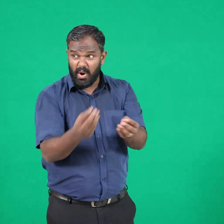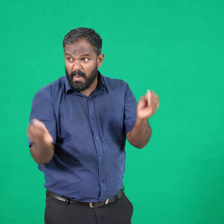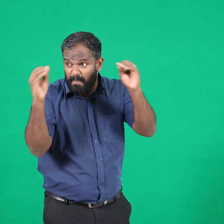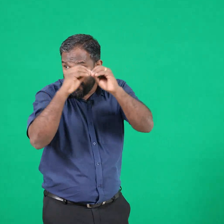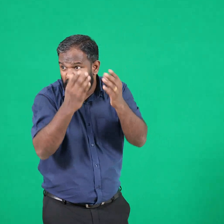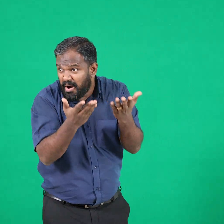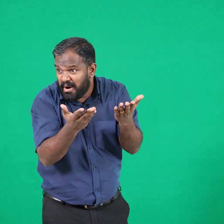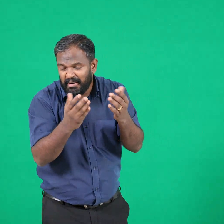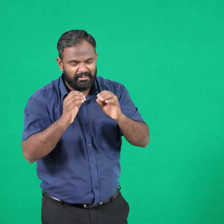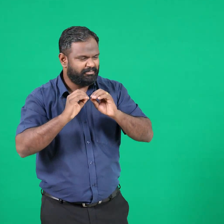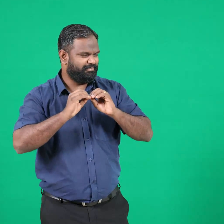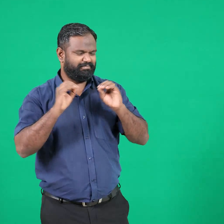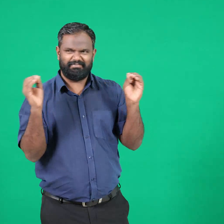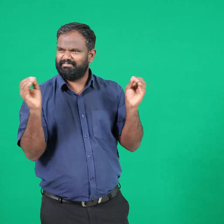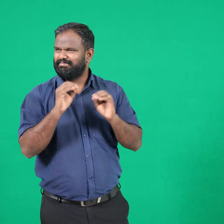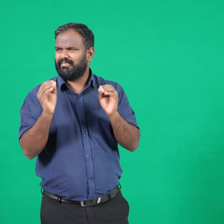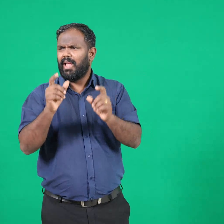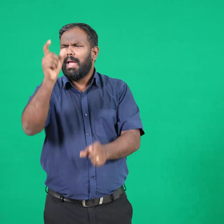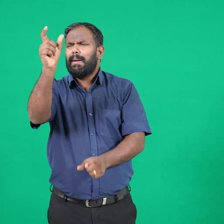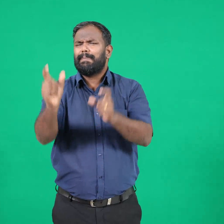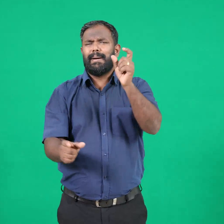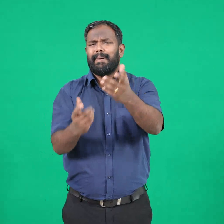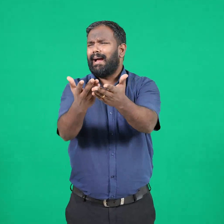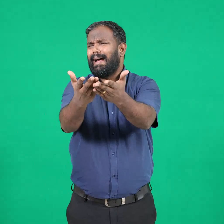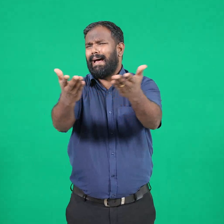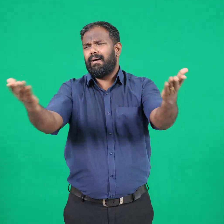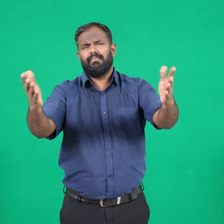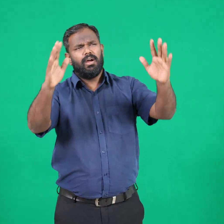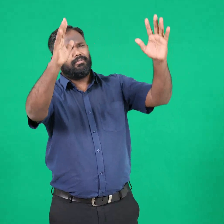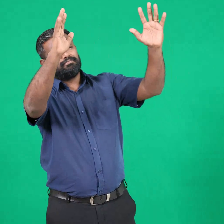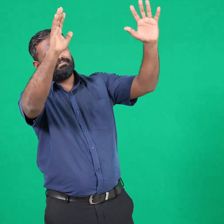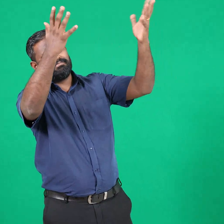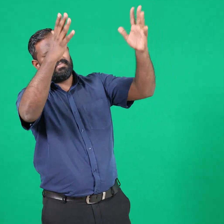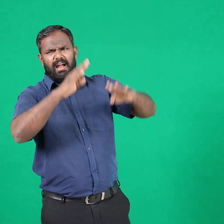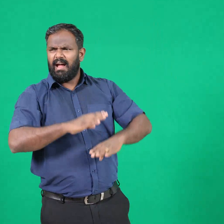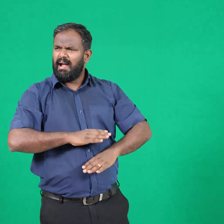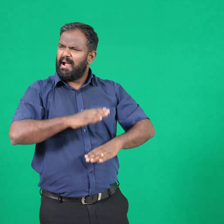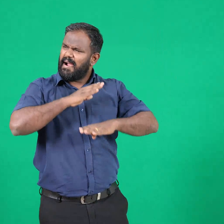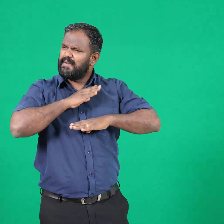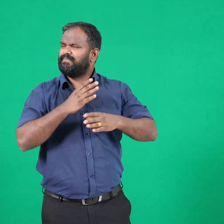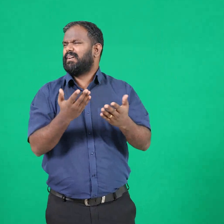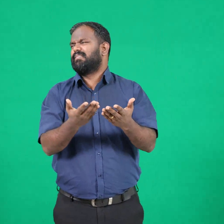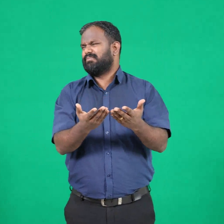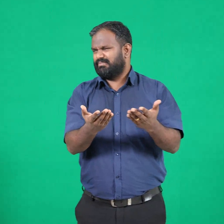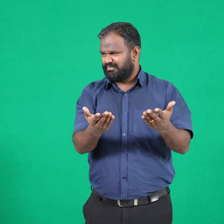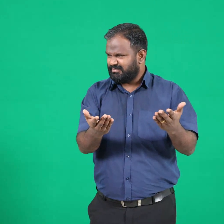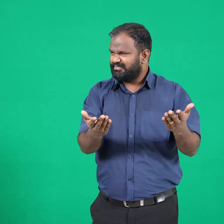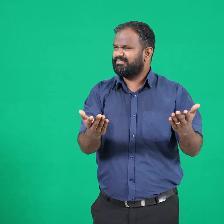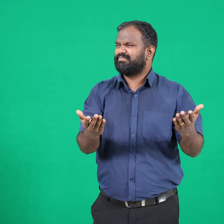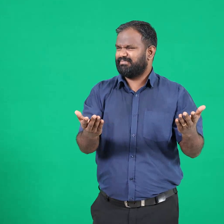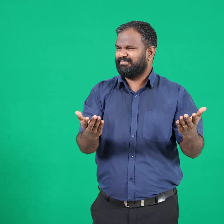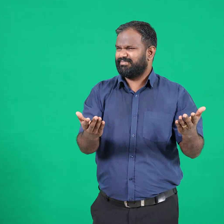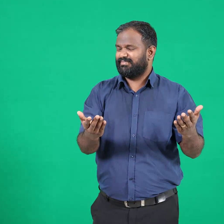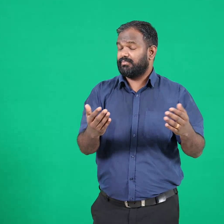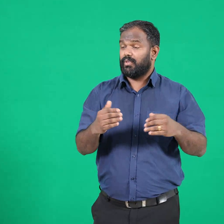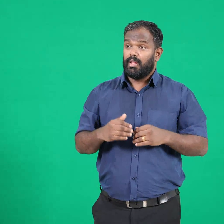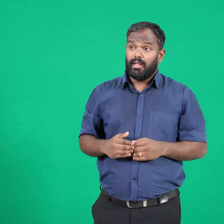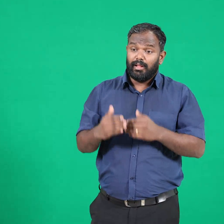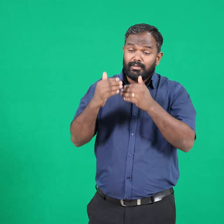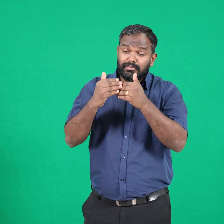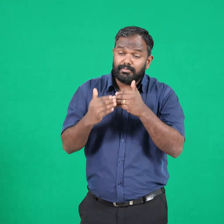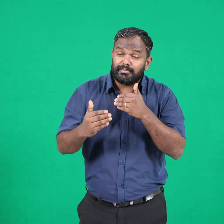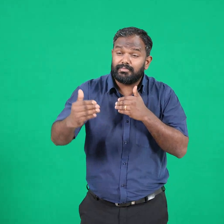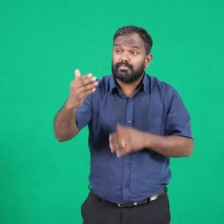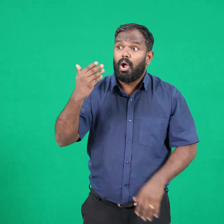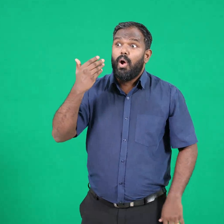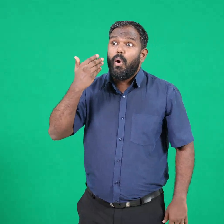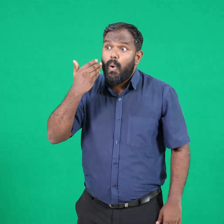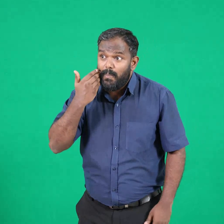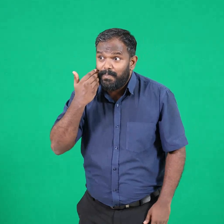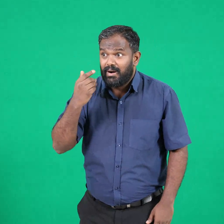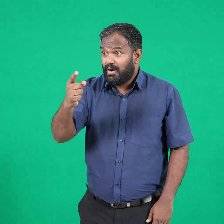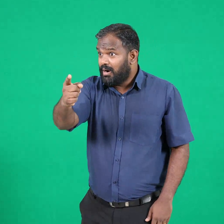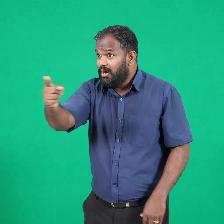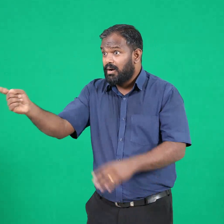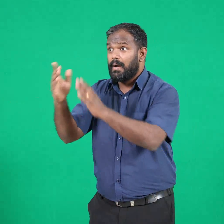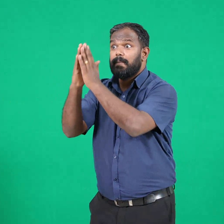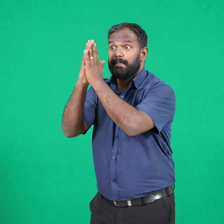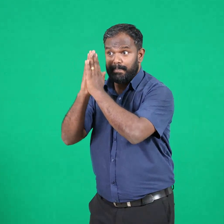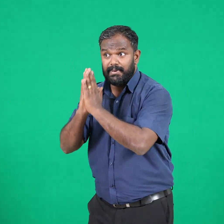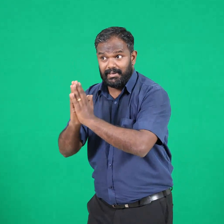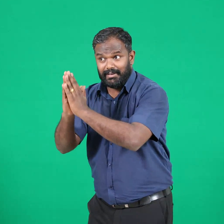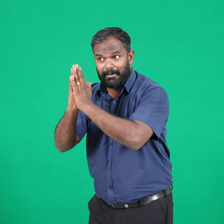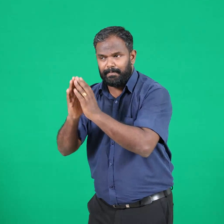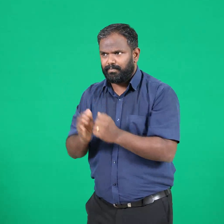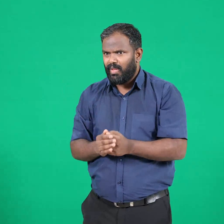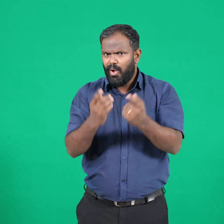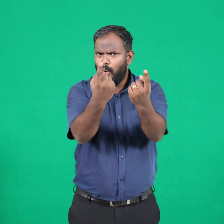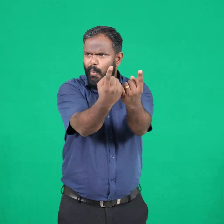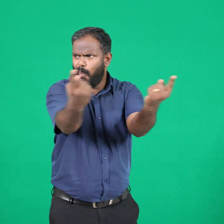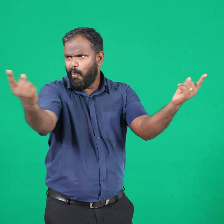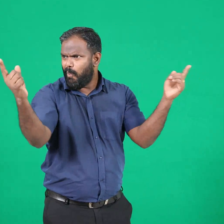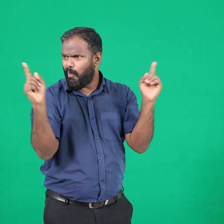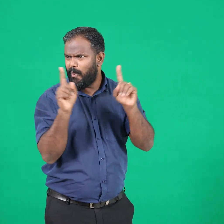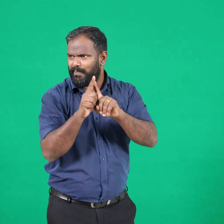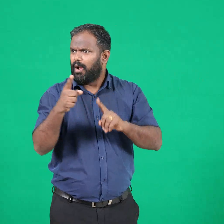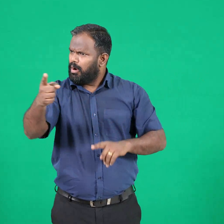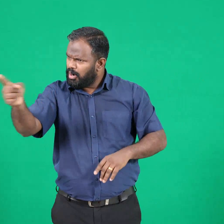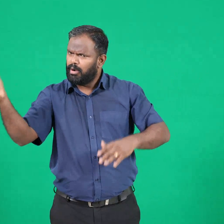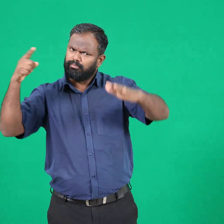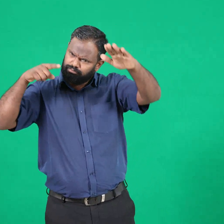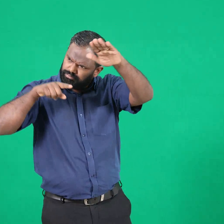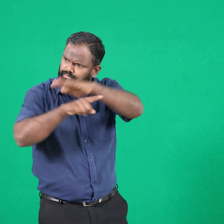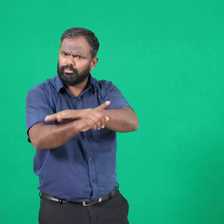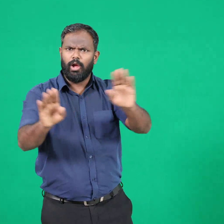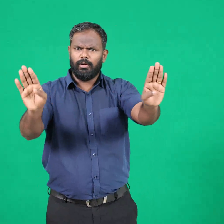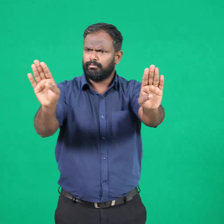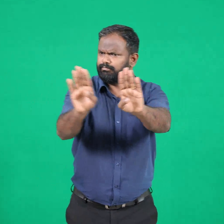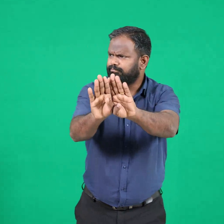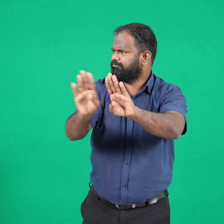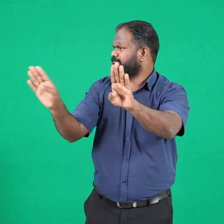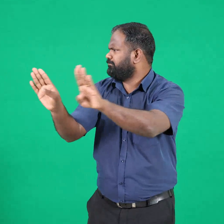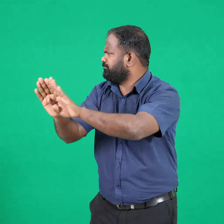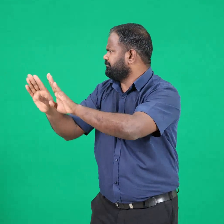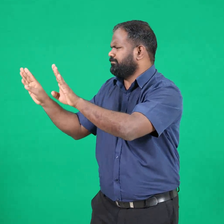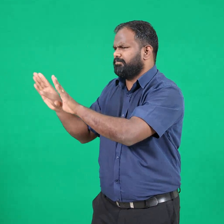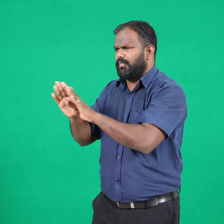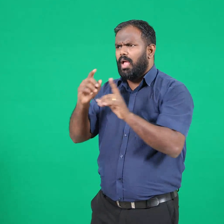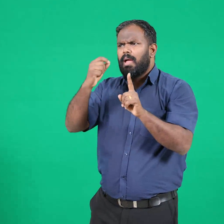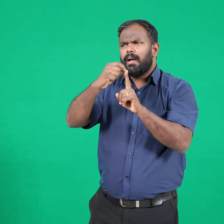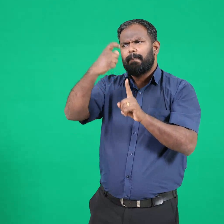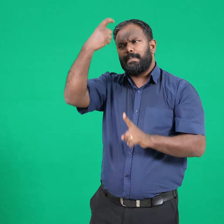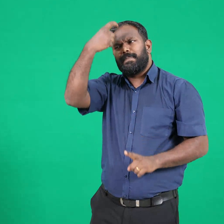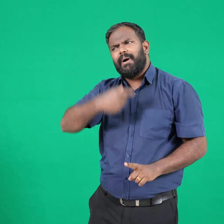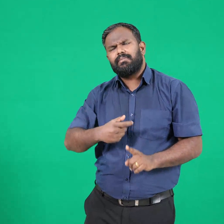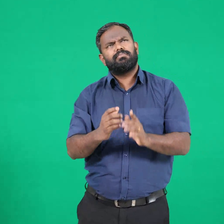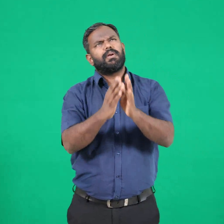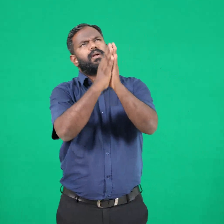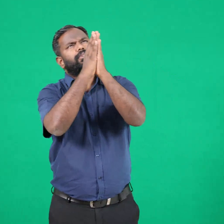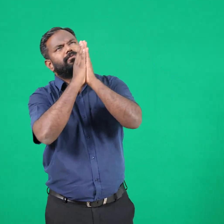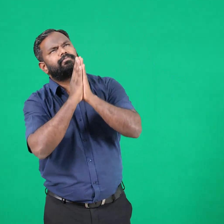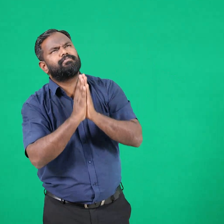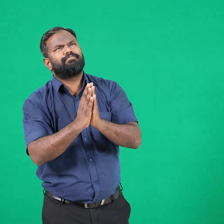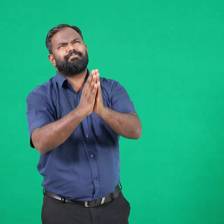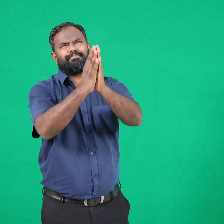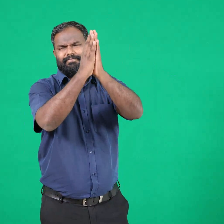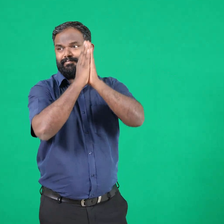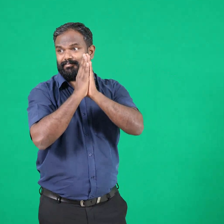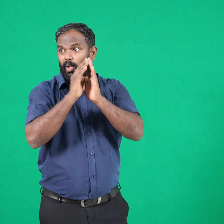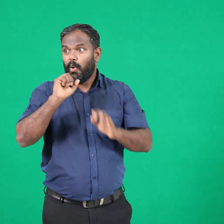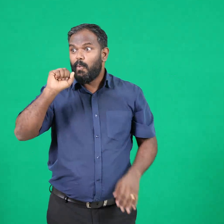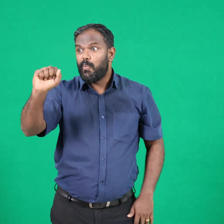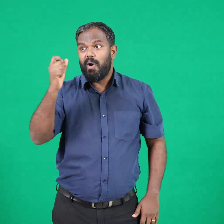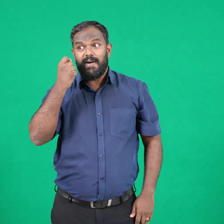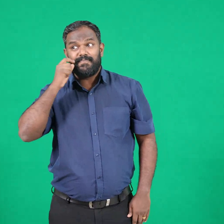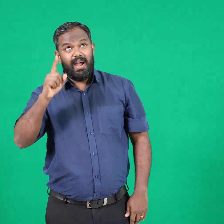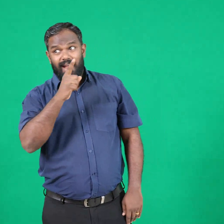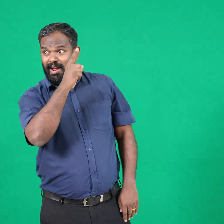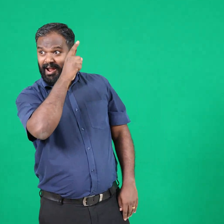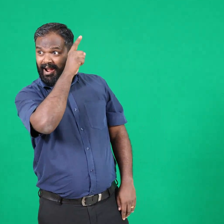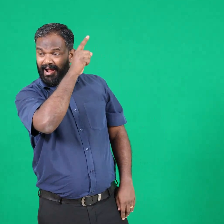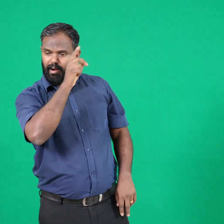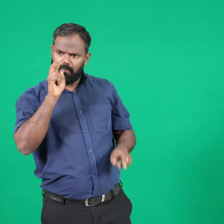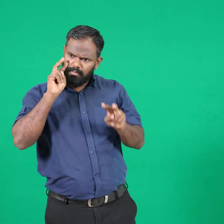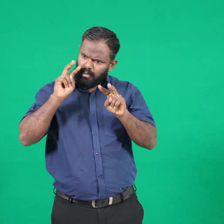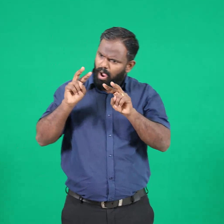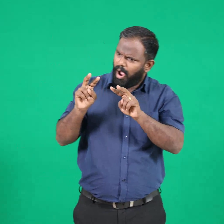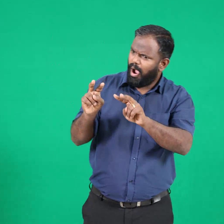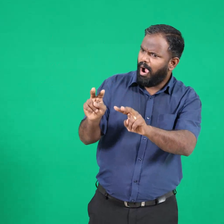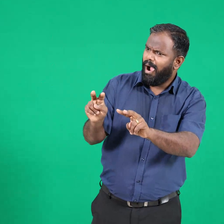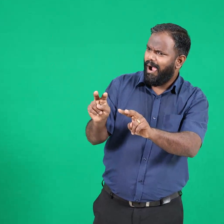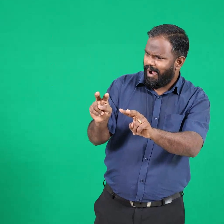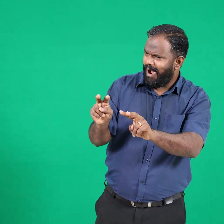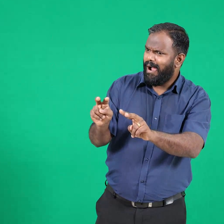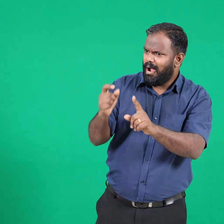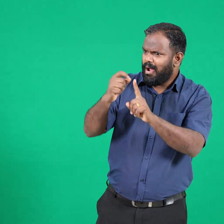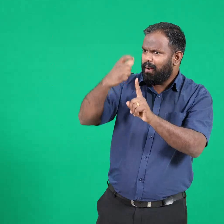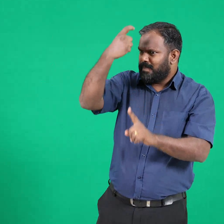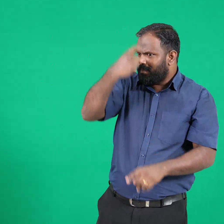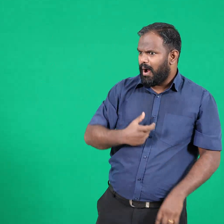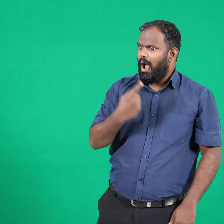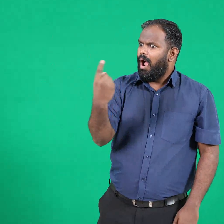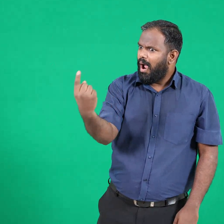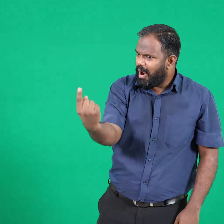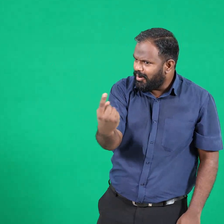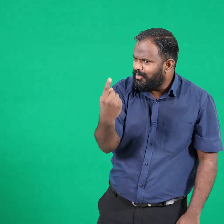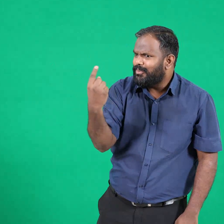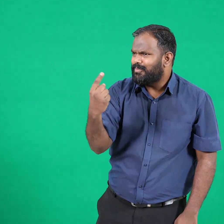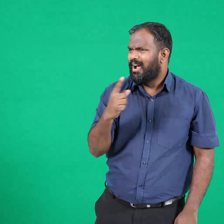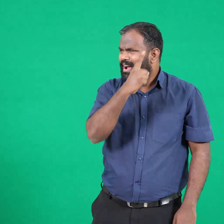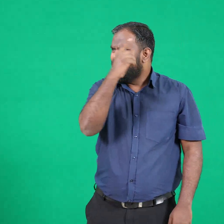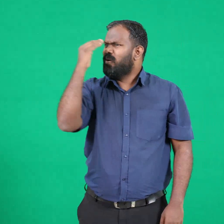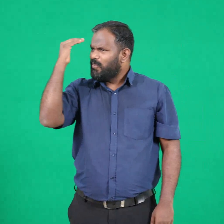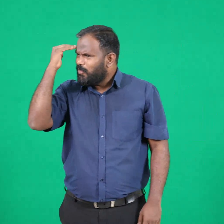But when you pray, go into your inner room, shut your door, and pray to your Father, who is unseen.